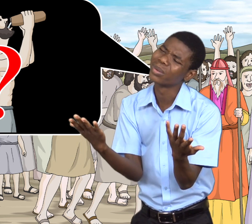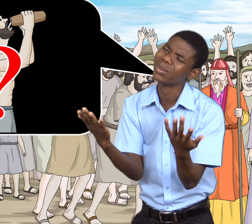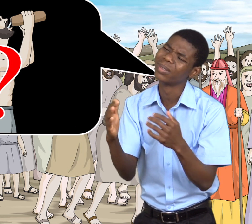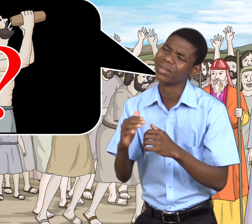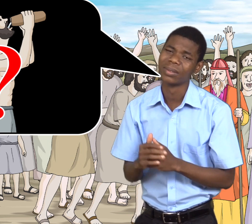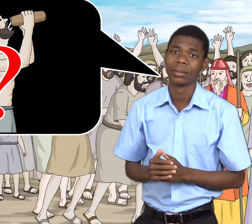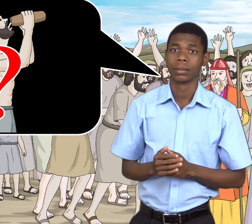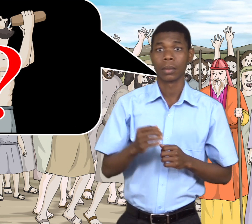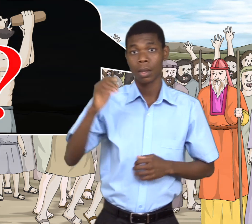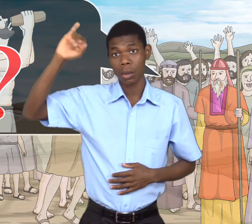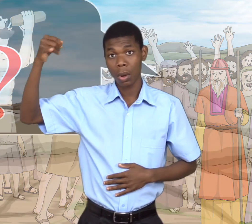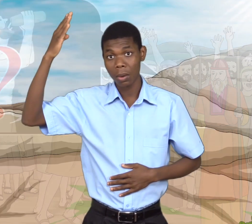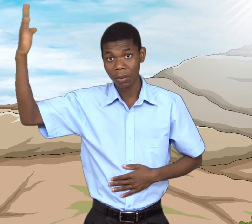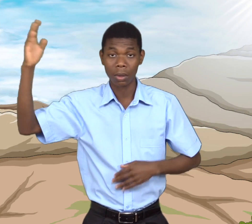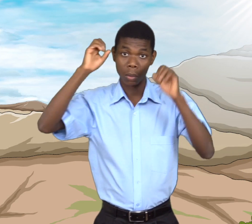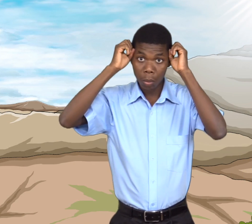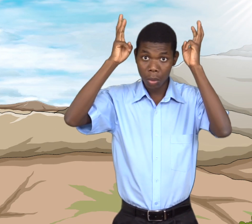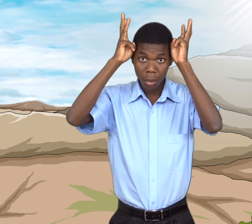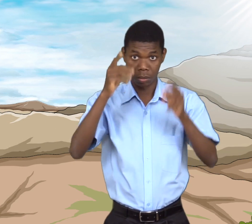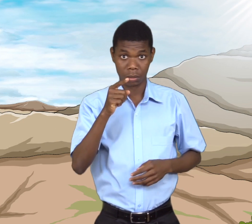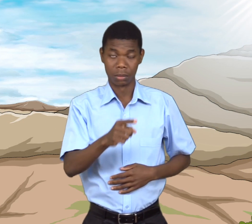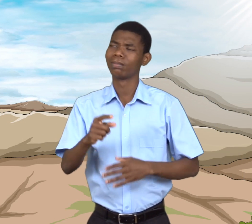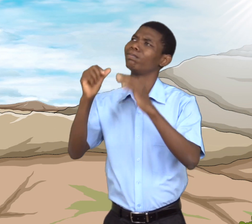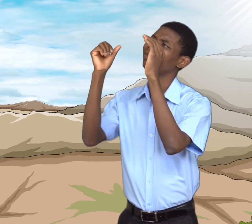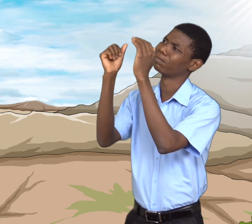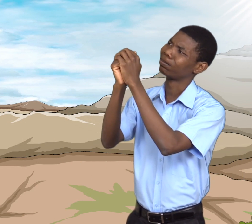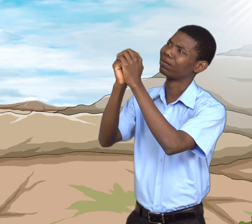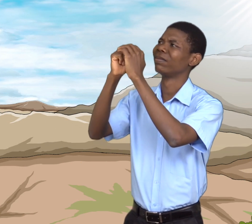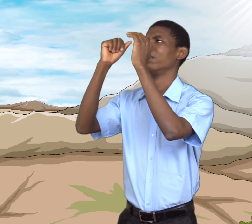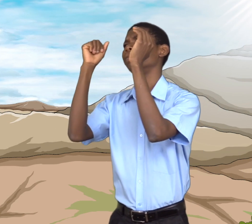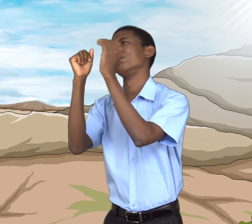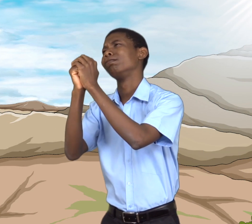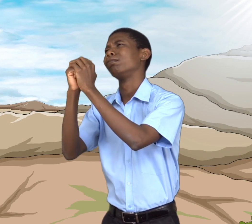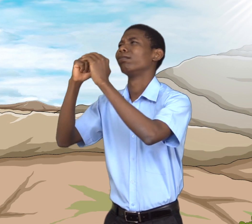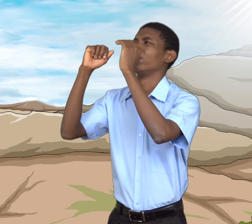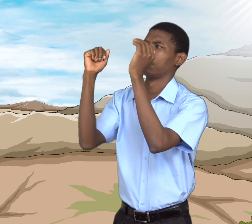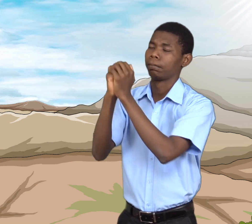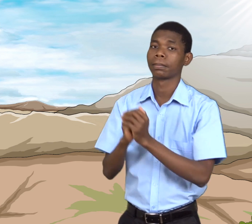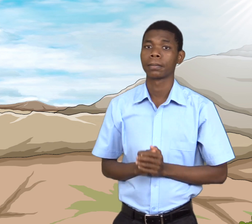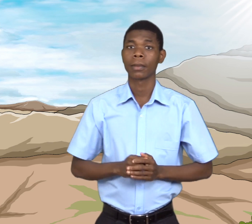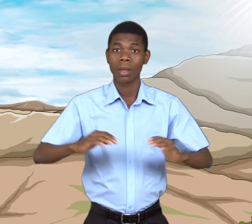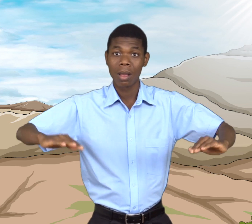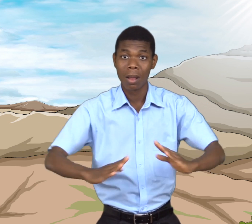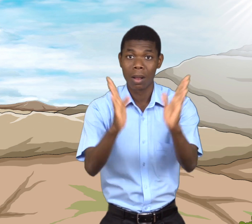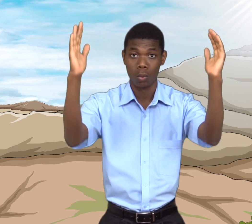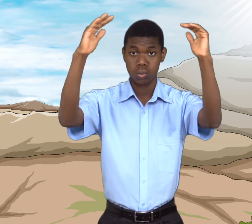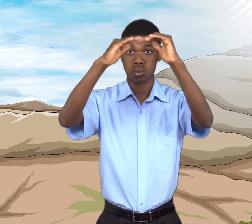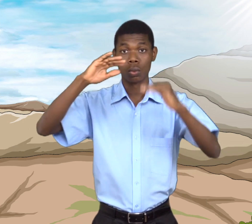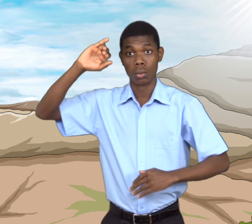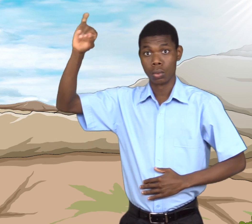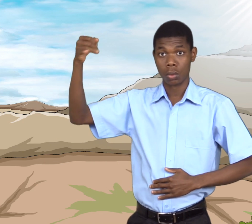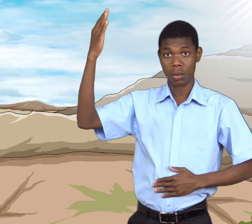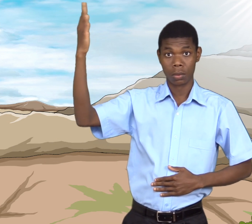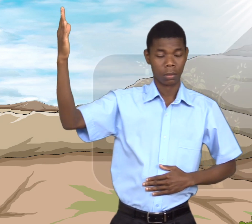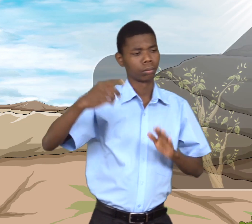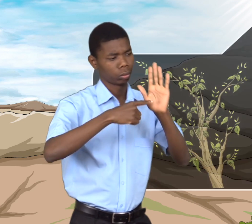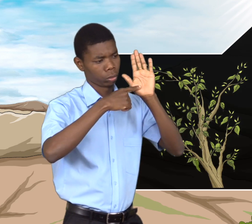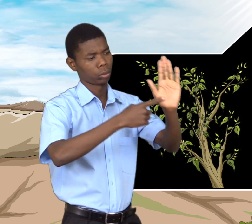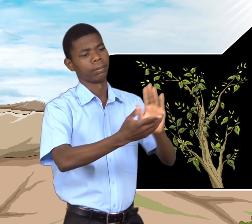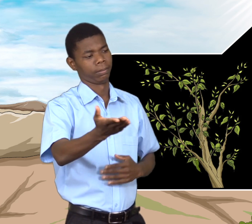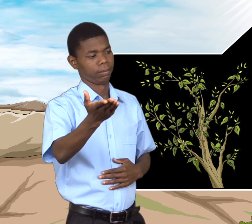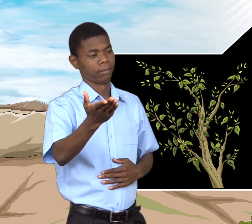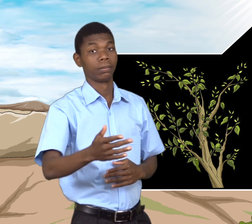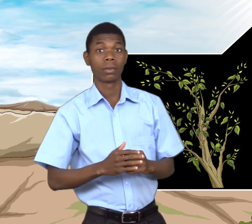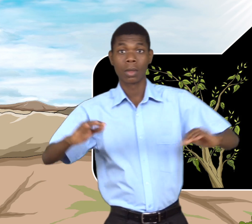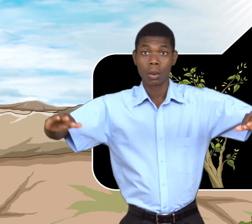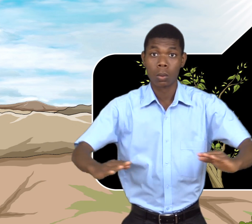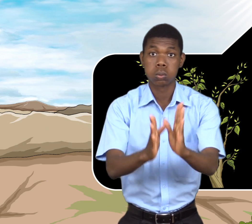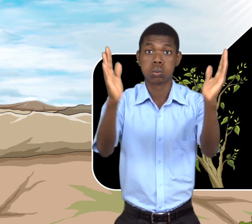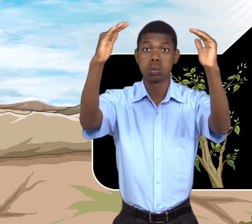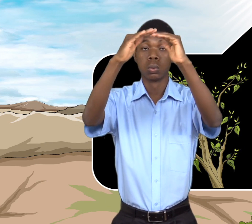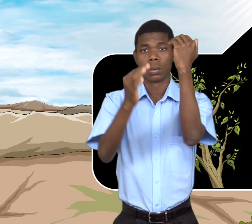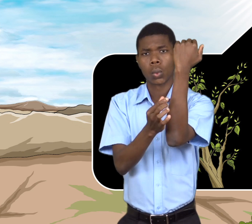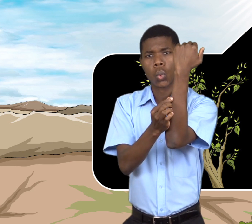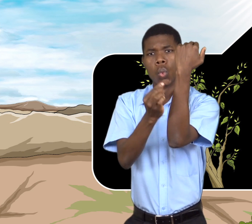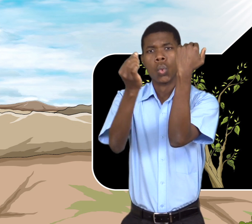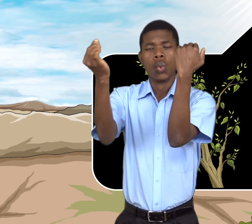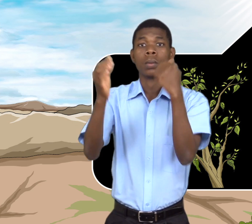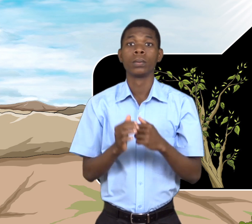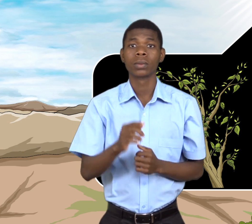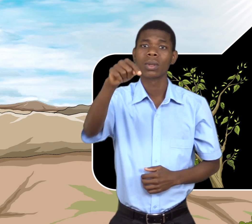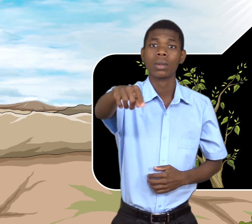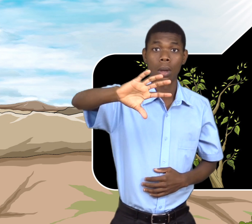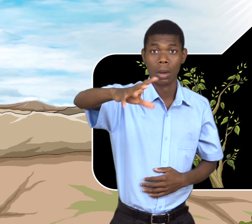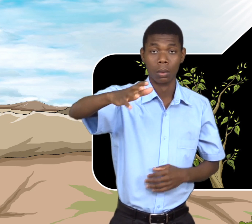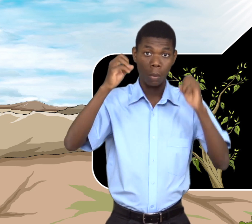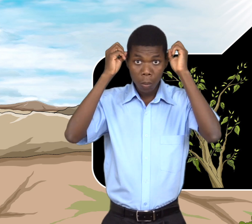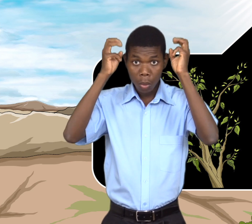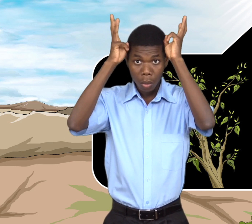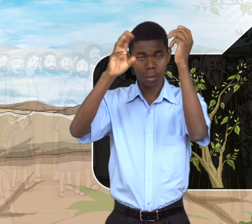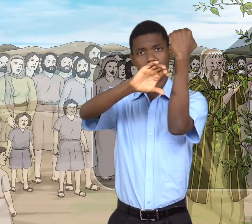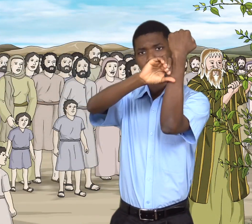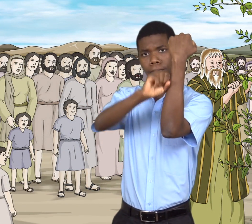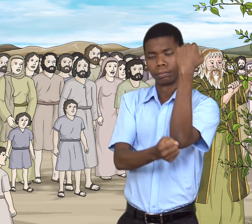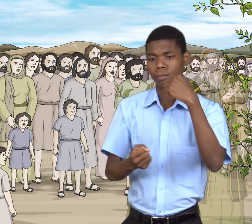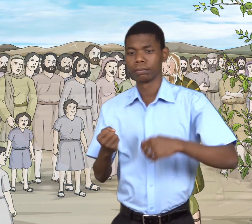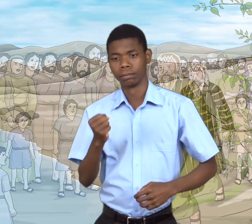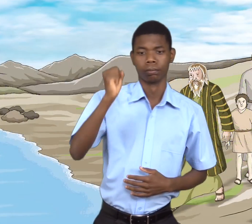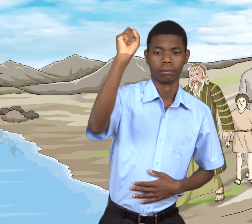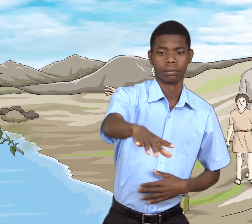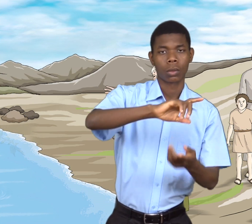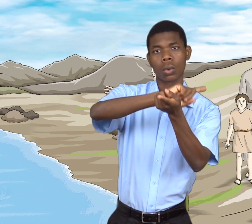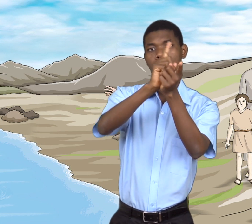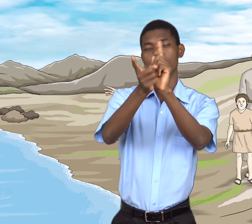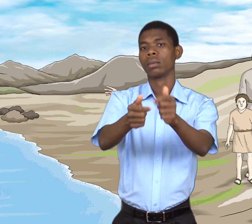And Moses cried out to the LORD, and the LORD showed him a log.